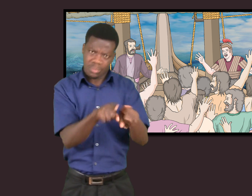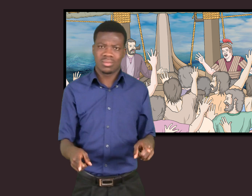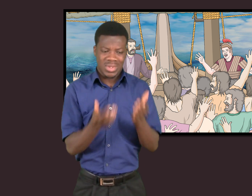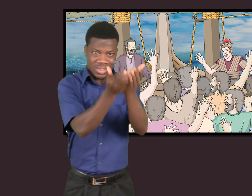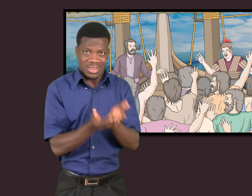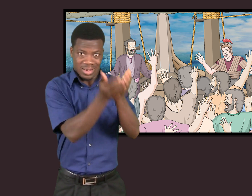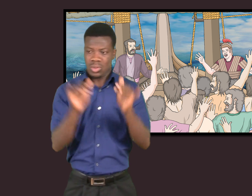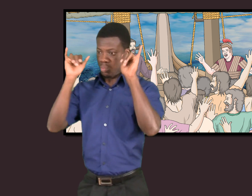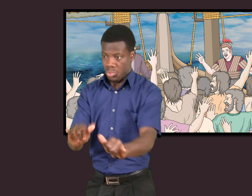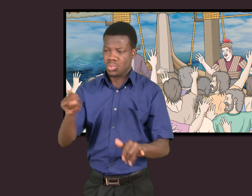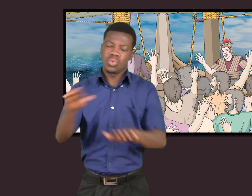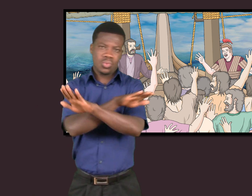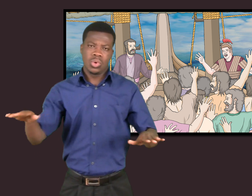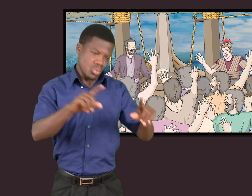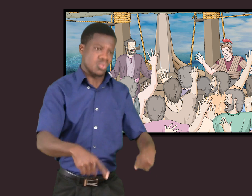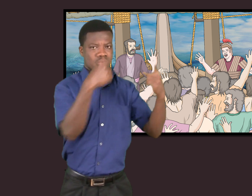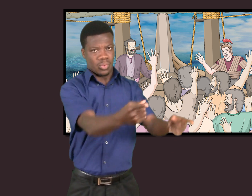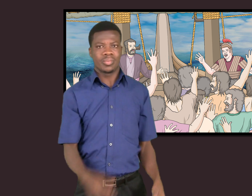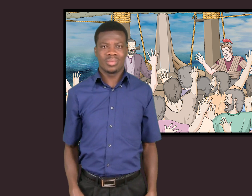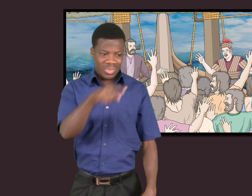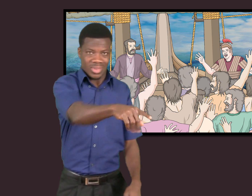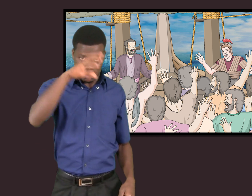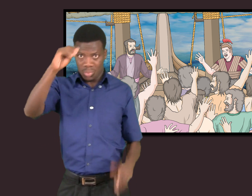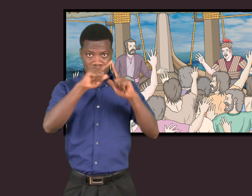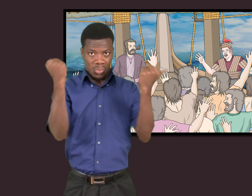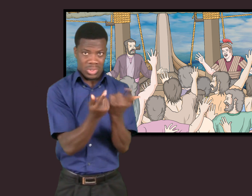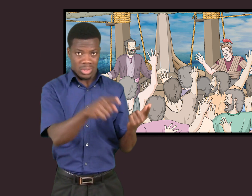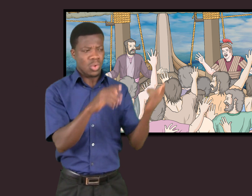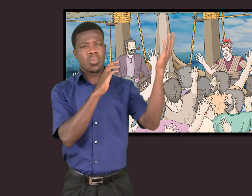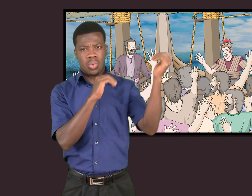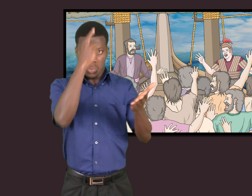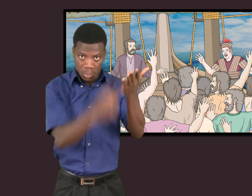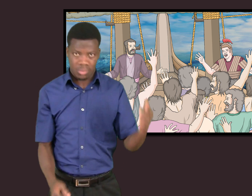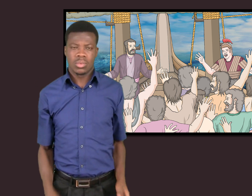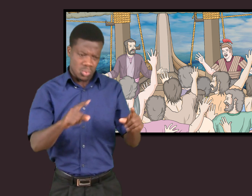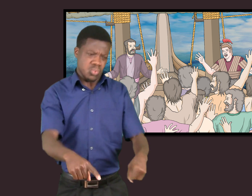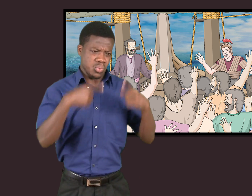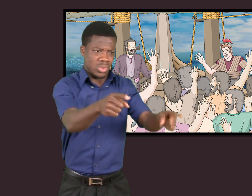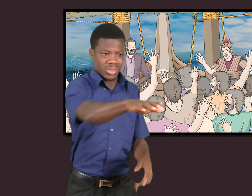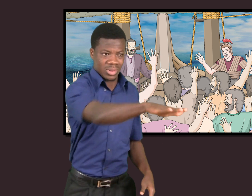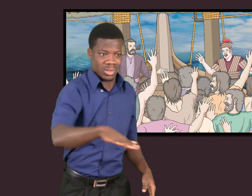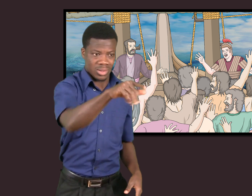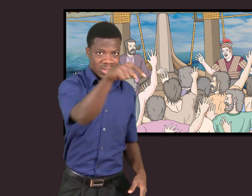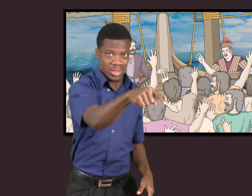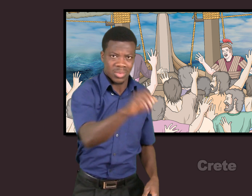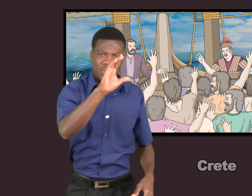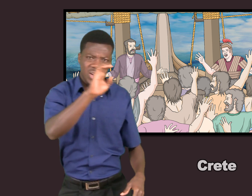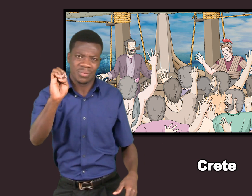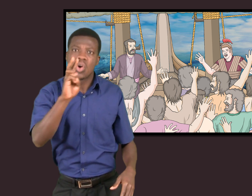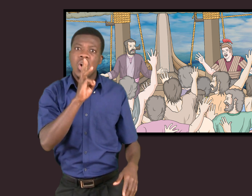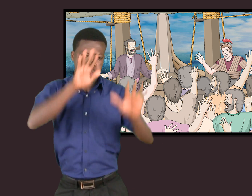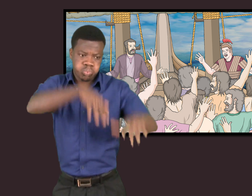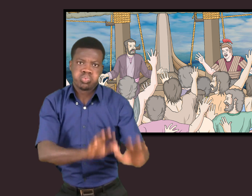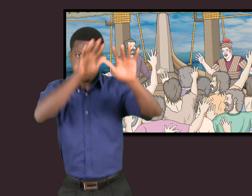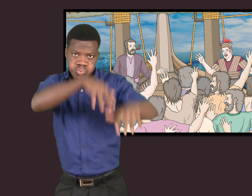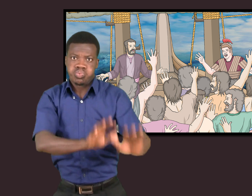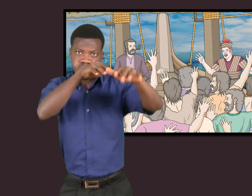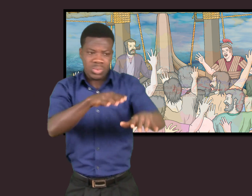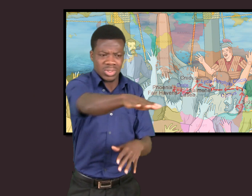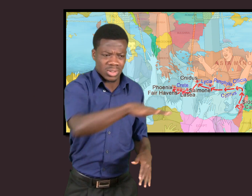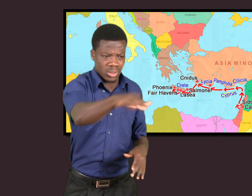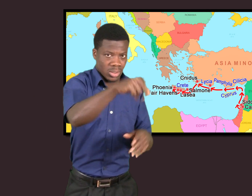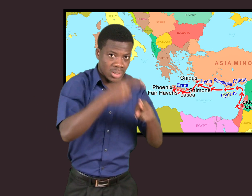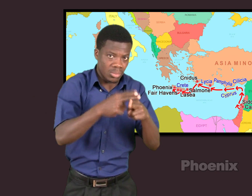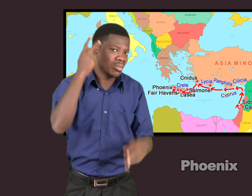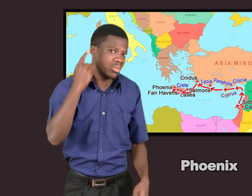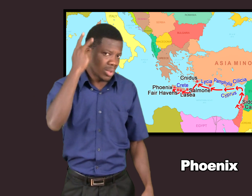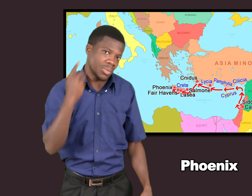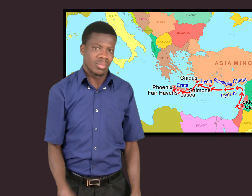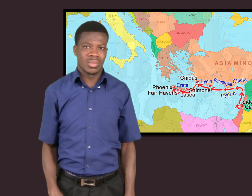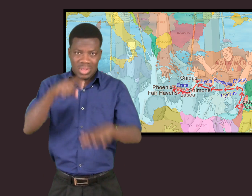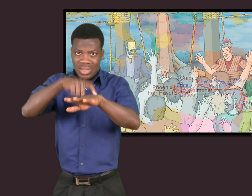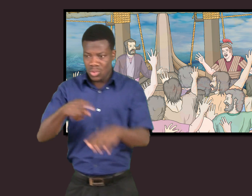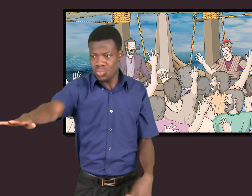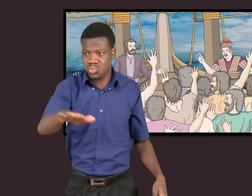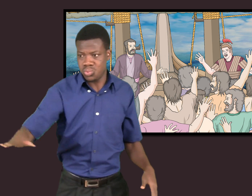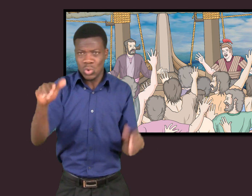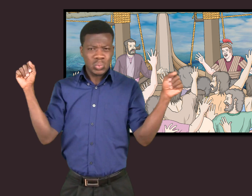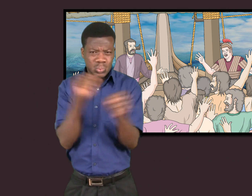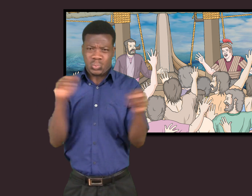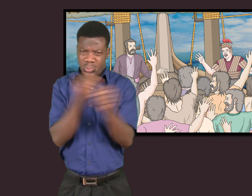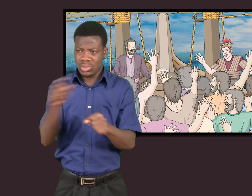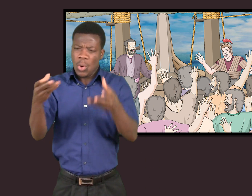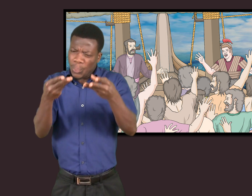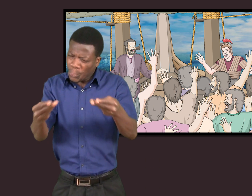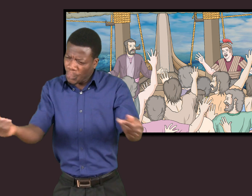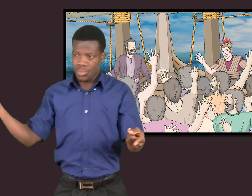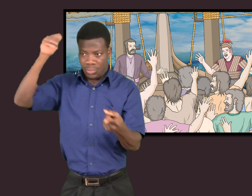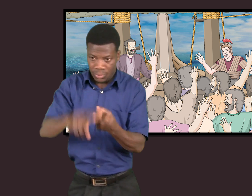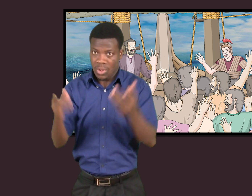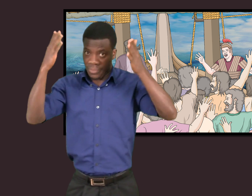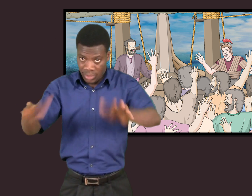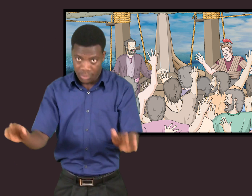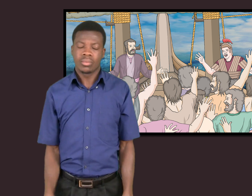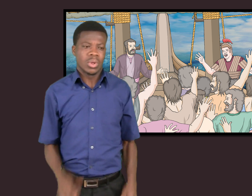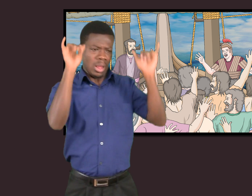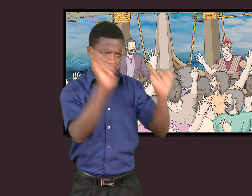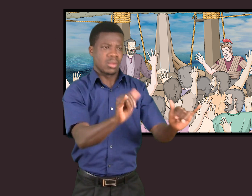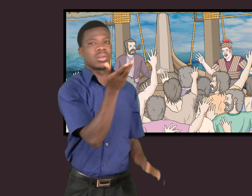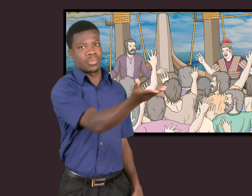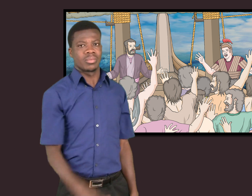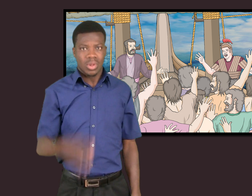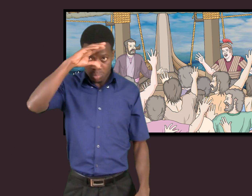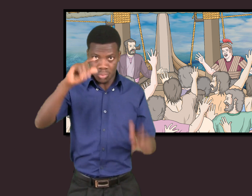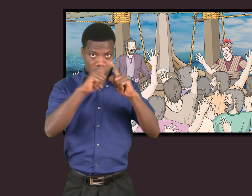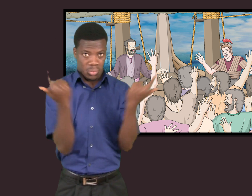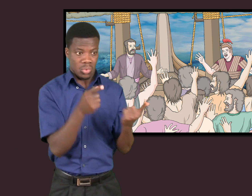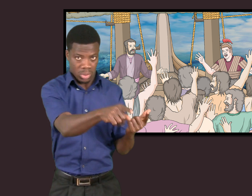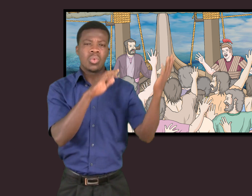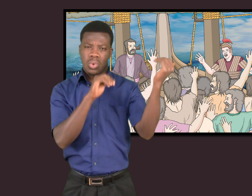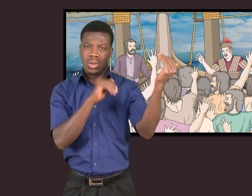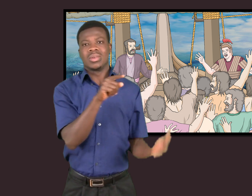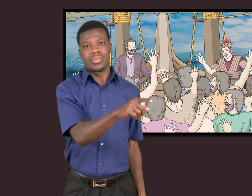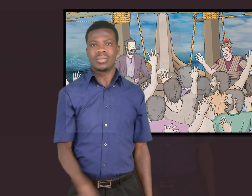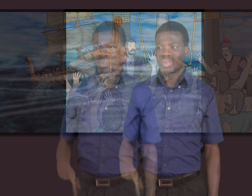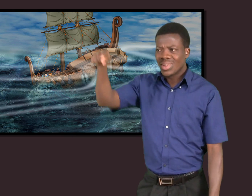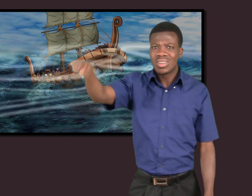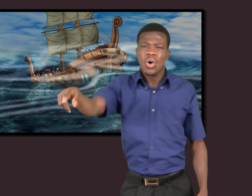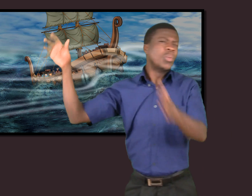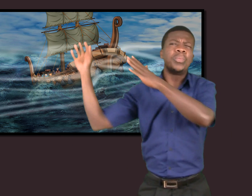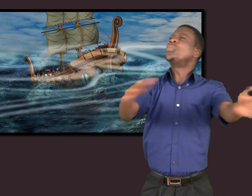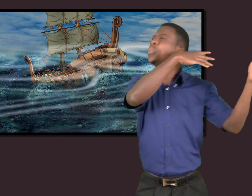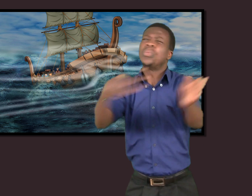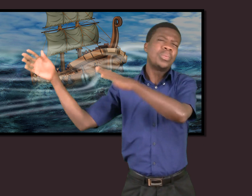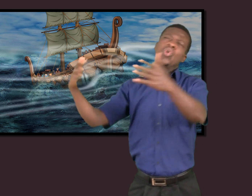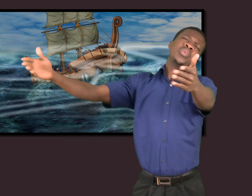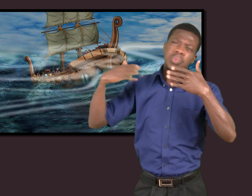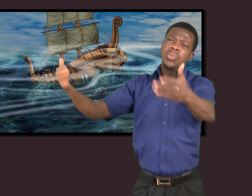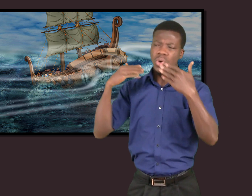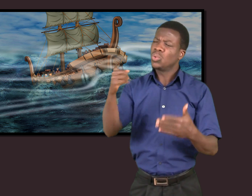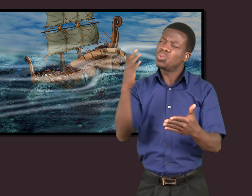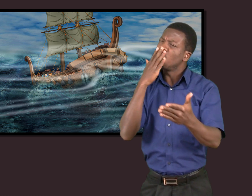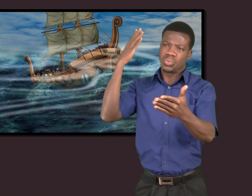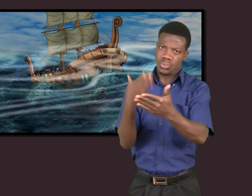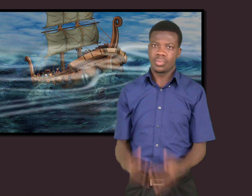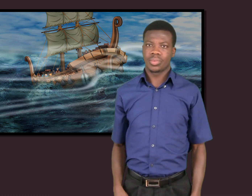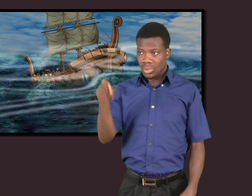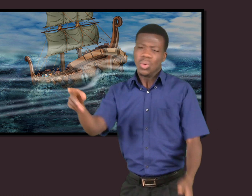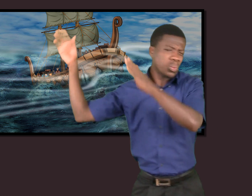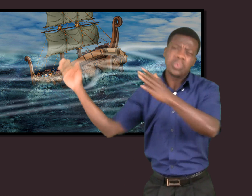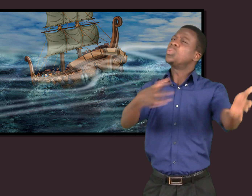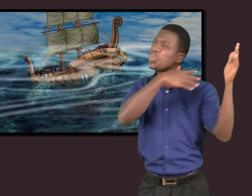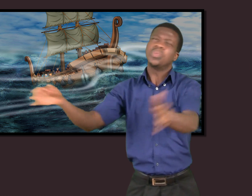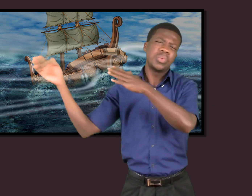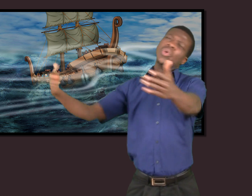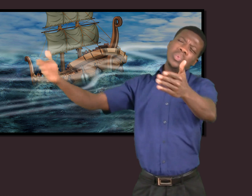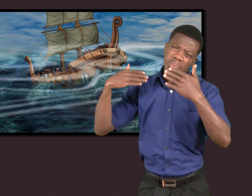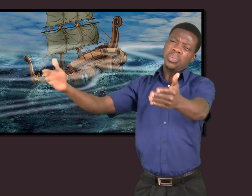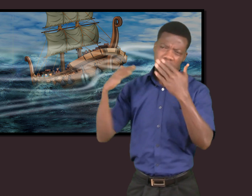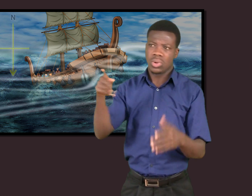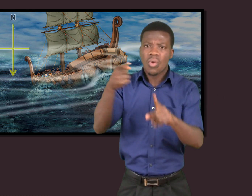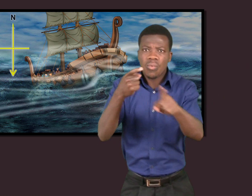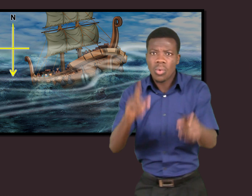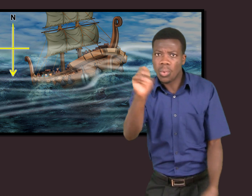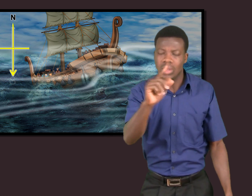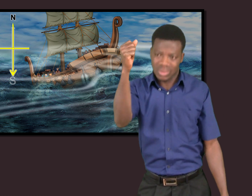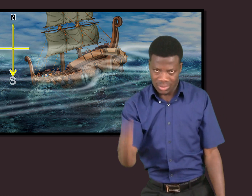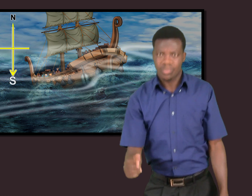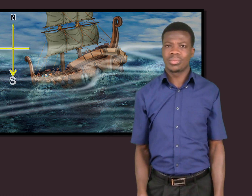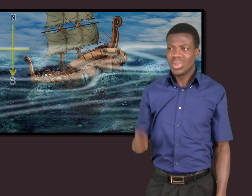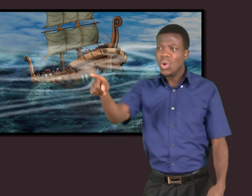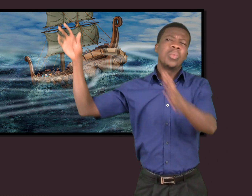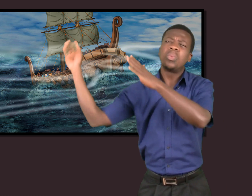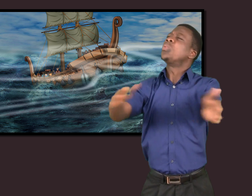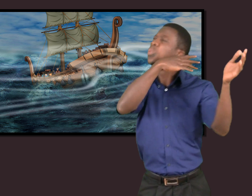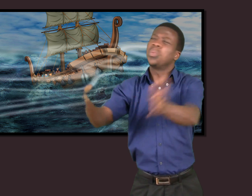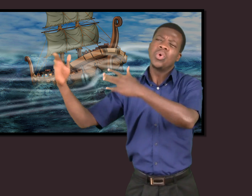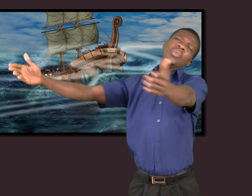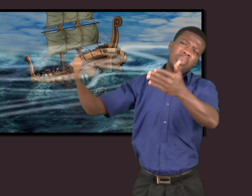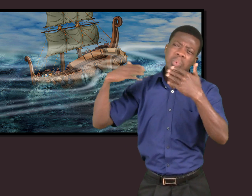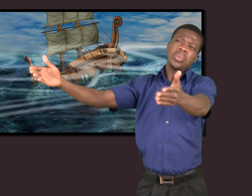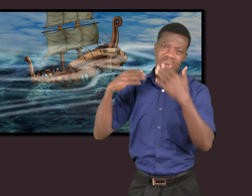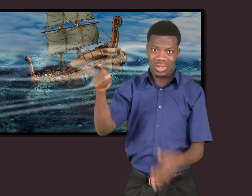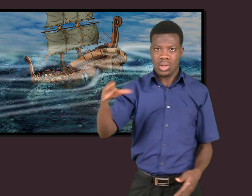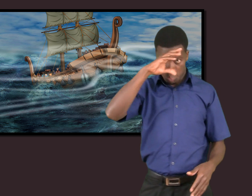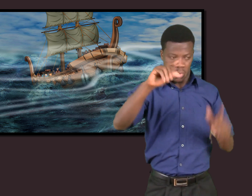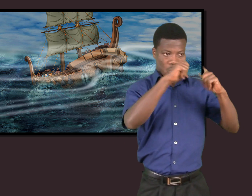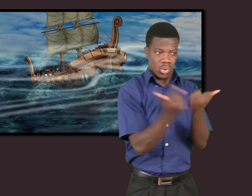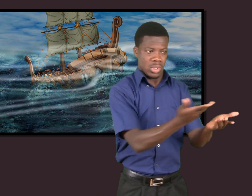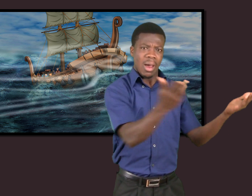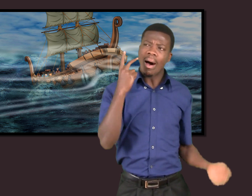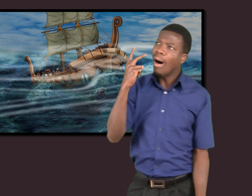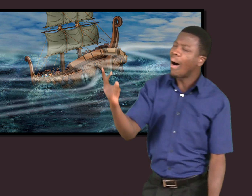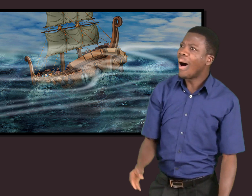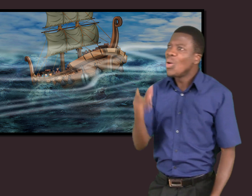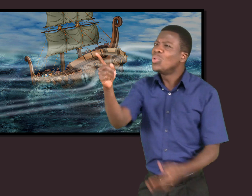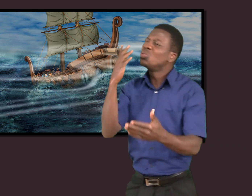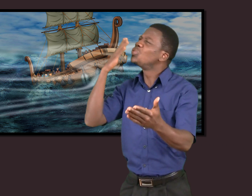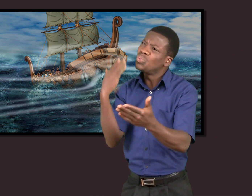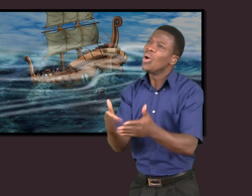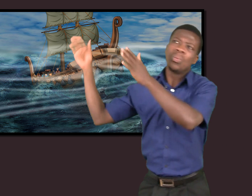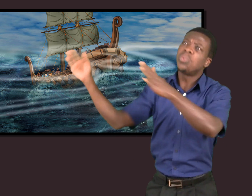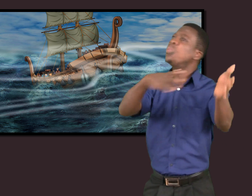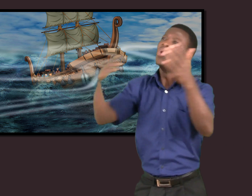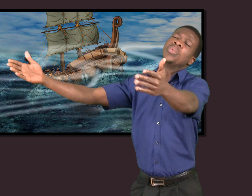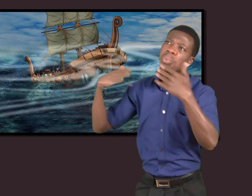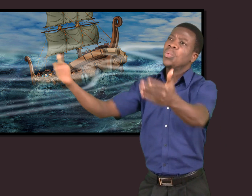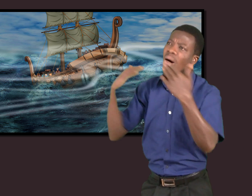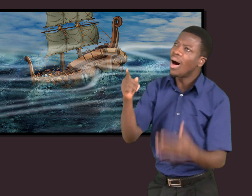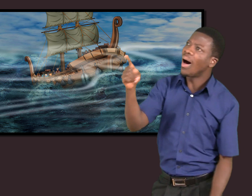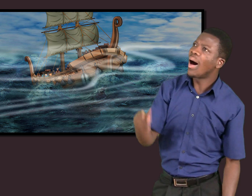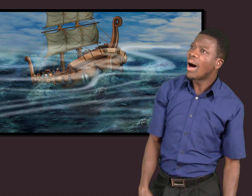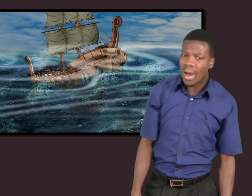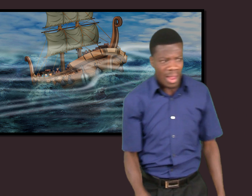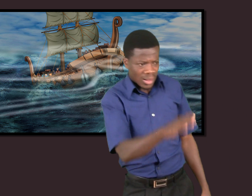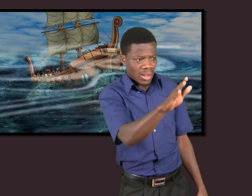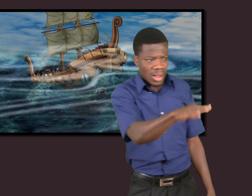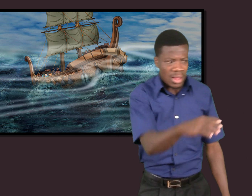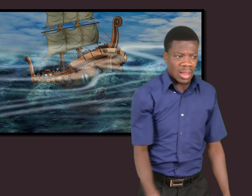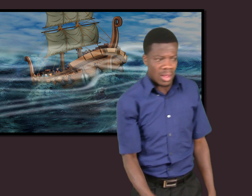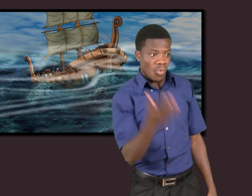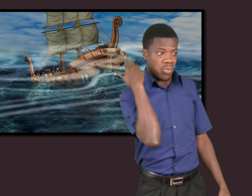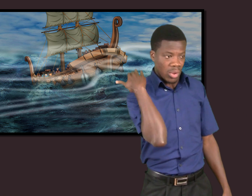Since the harbor was unsuitable to winter in, the majority decided to sail on, if somehow they could reach Phoenix to winter there. Phoenix was a harbor in Crete facing both southwest and northwest.